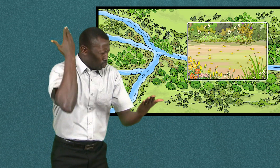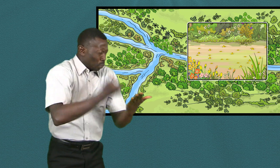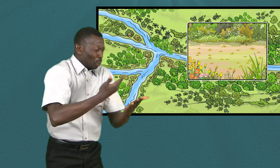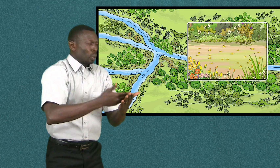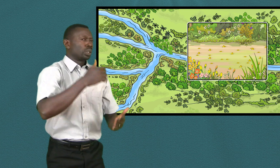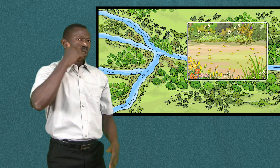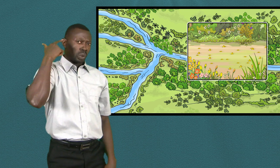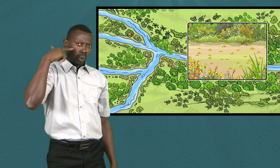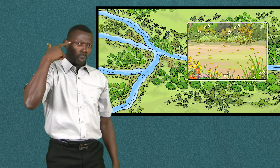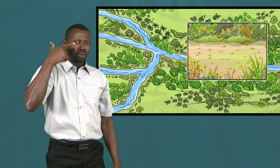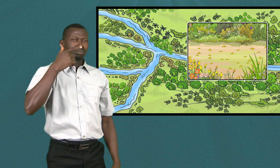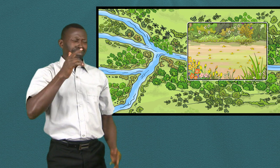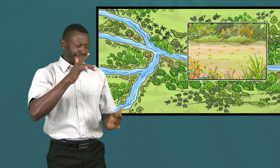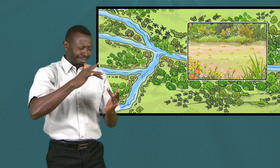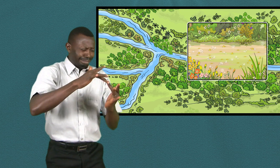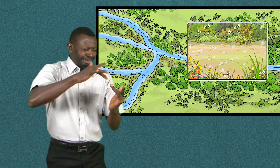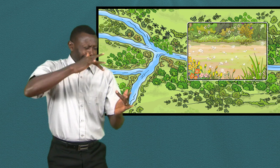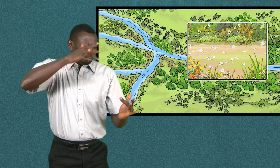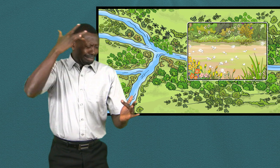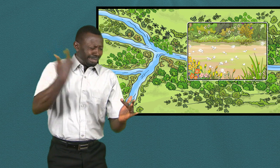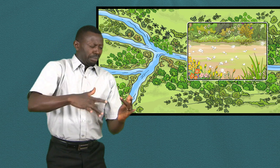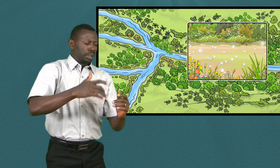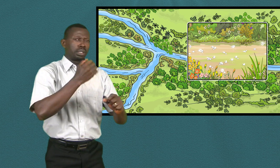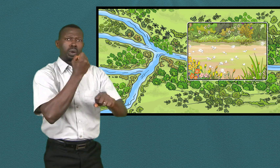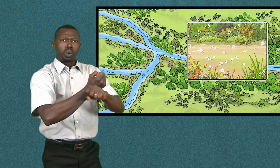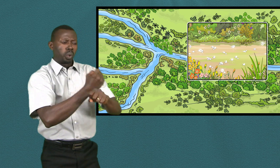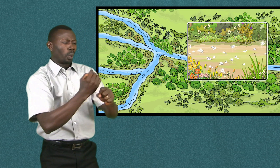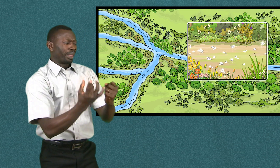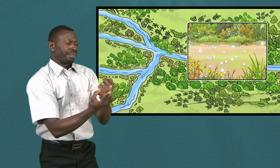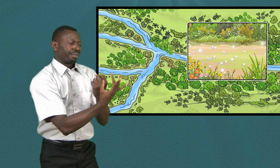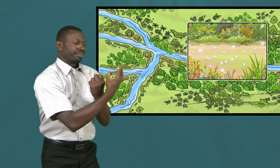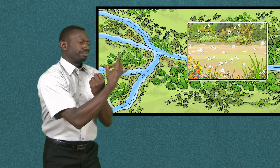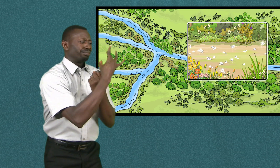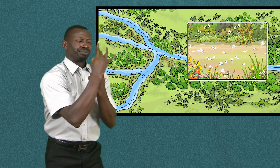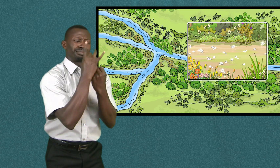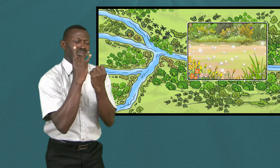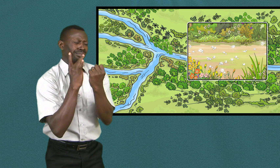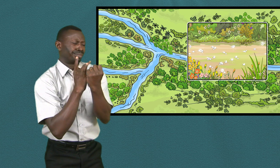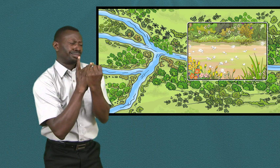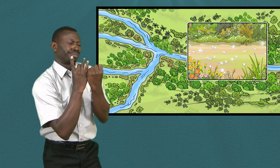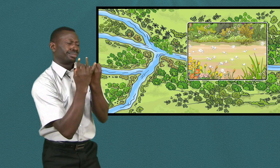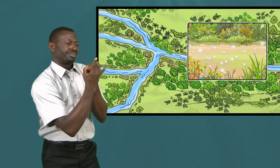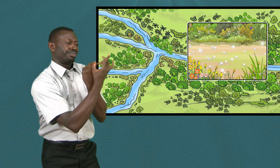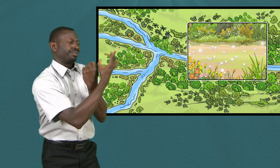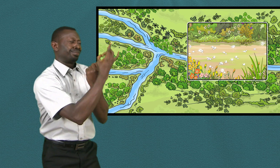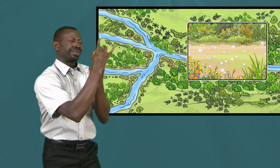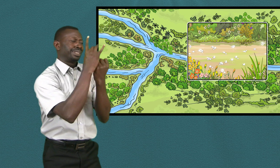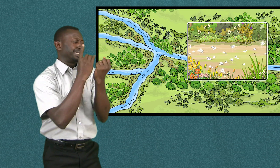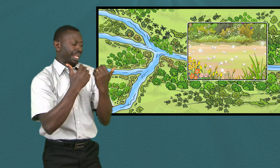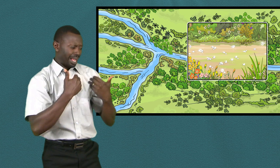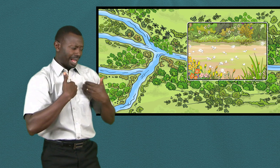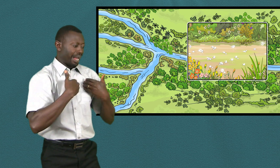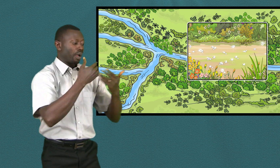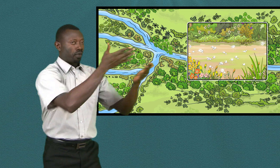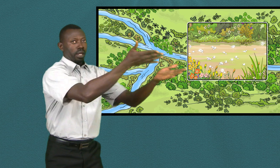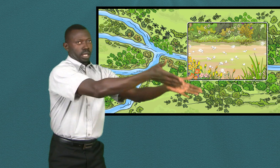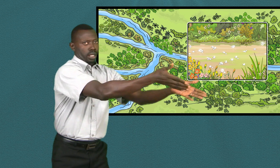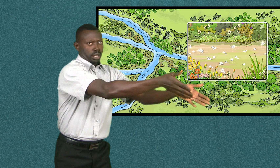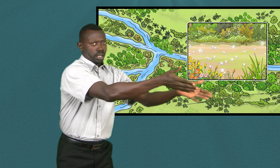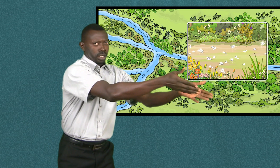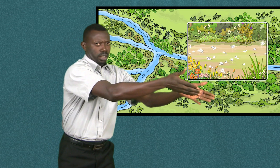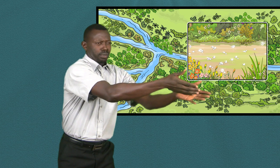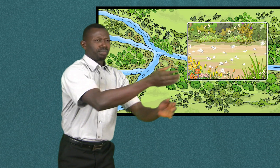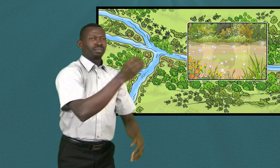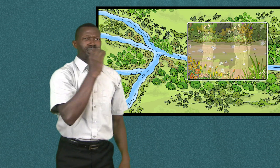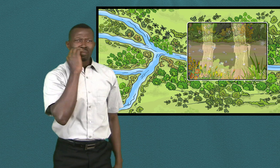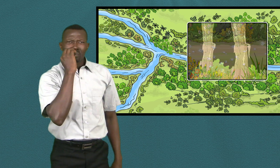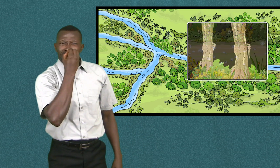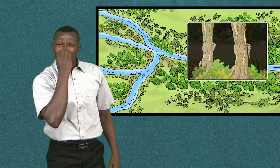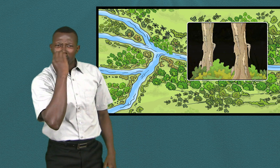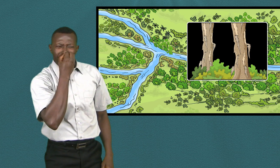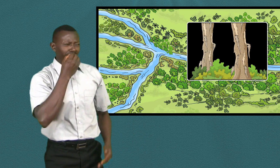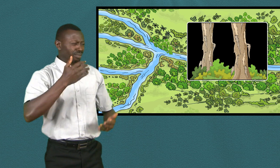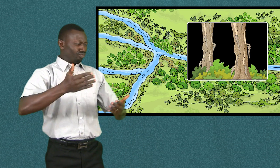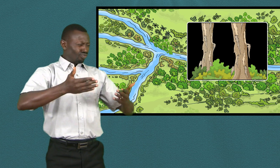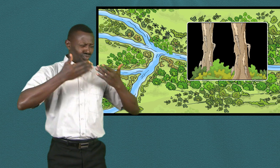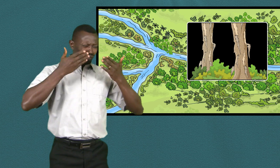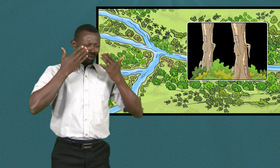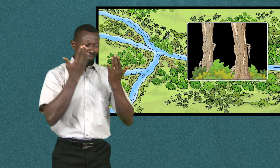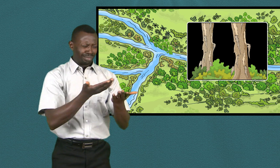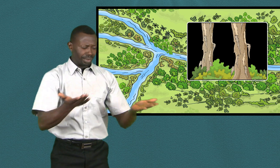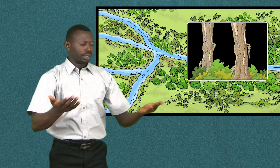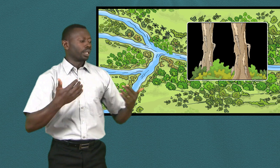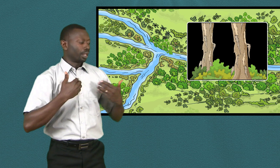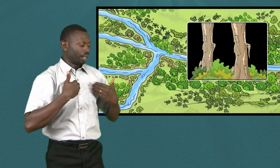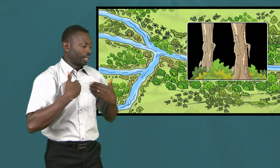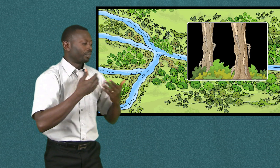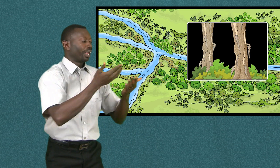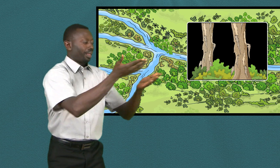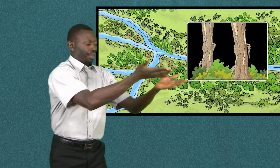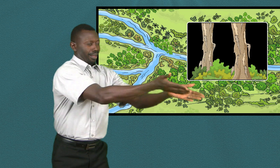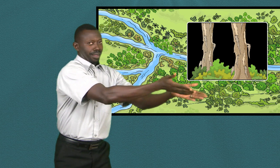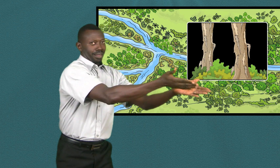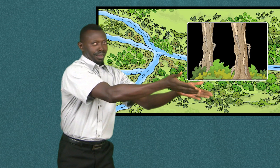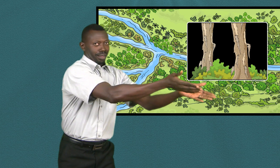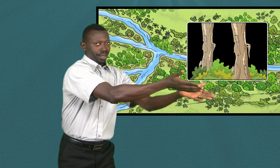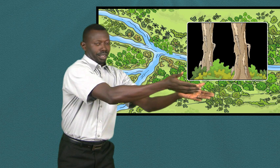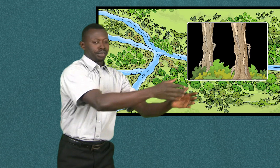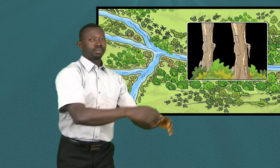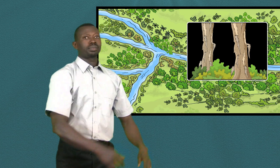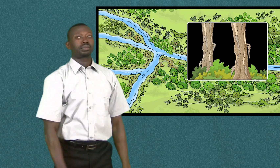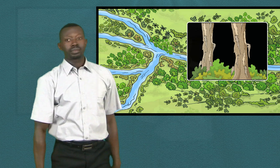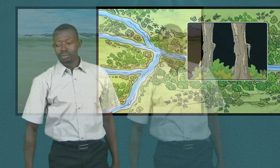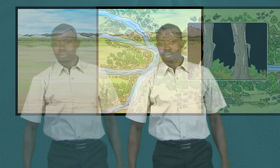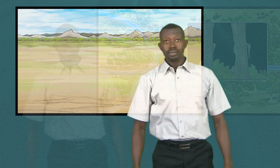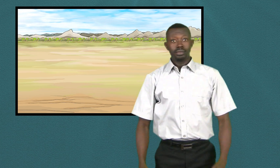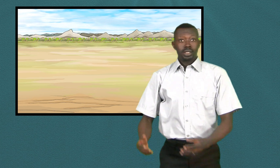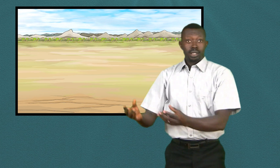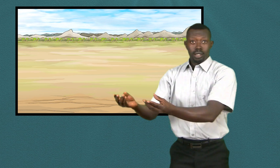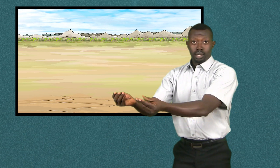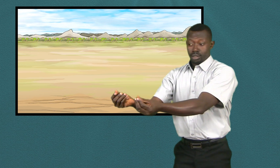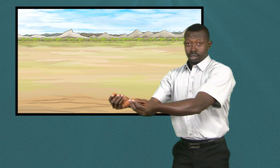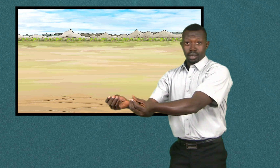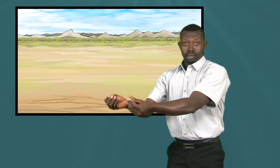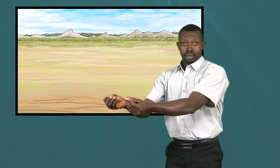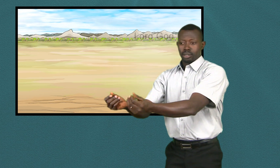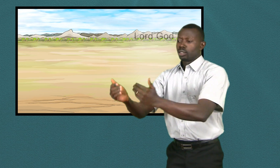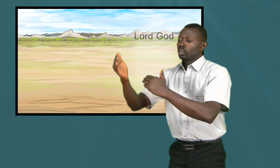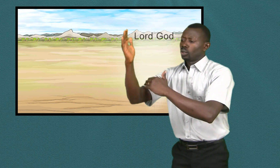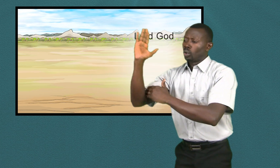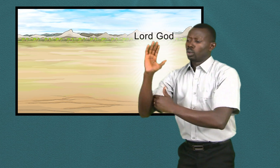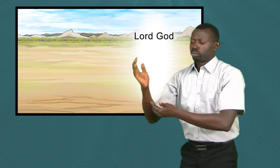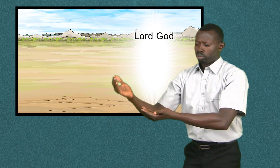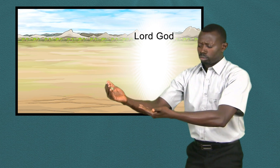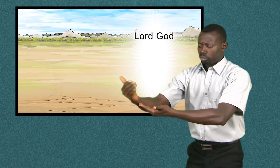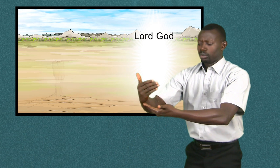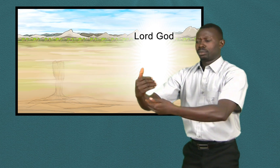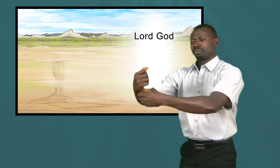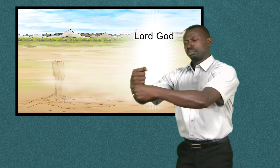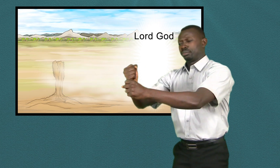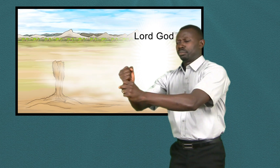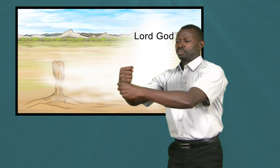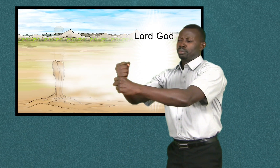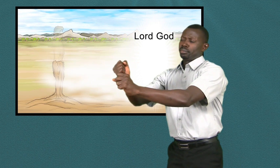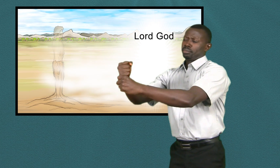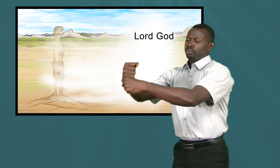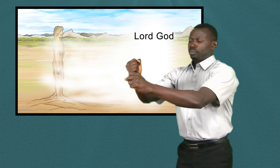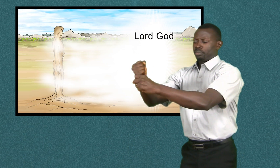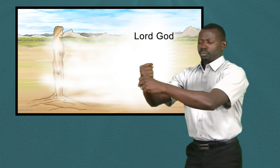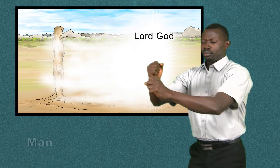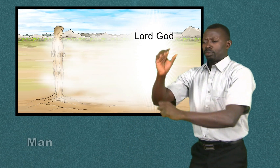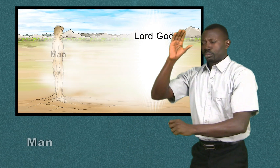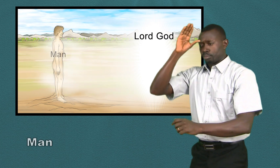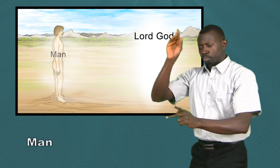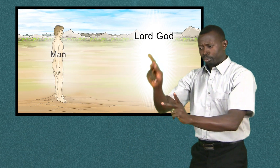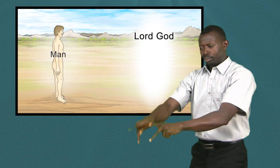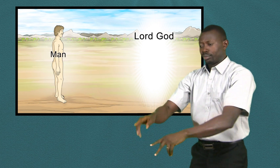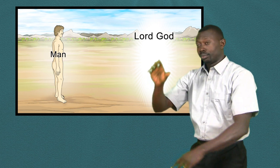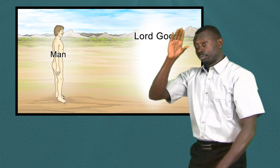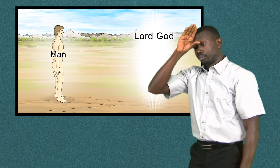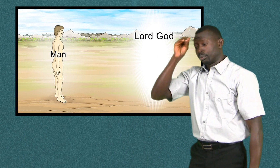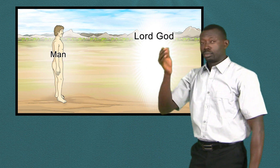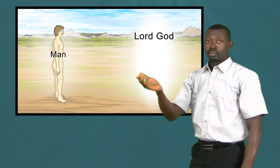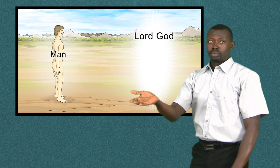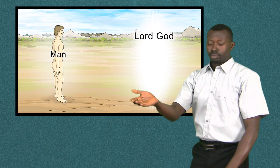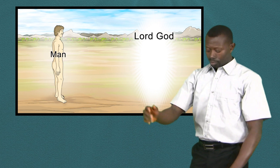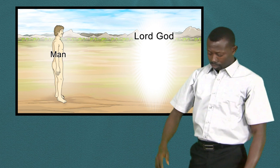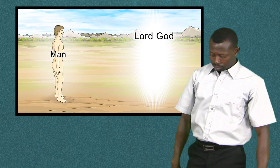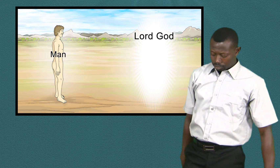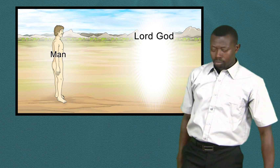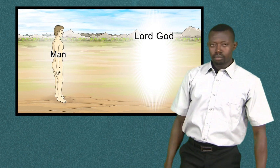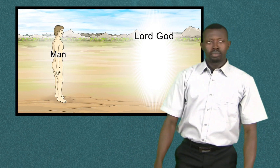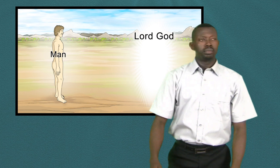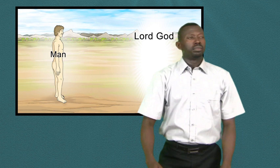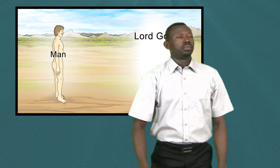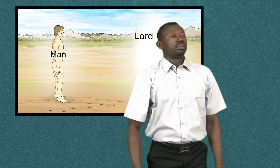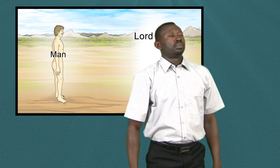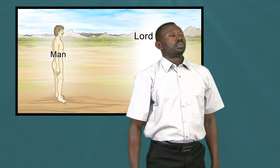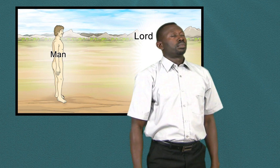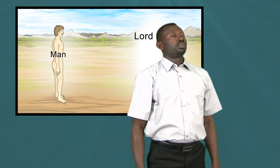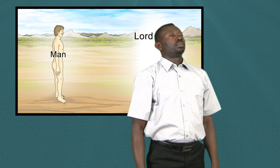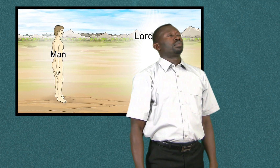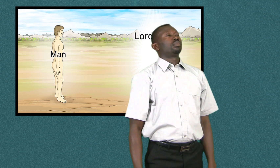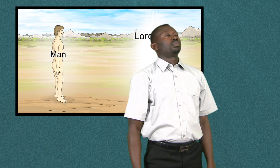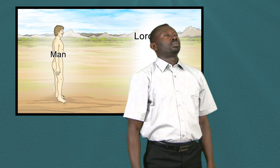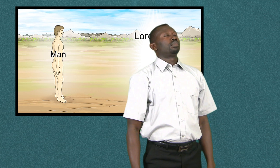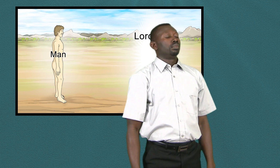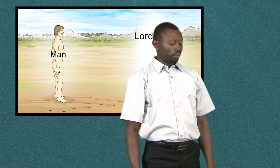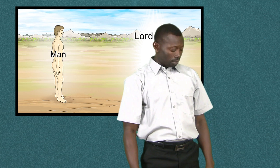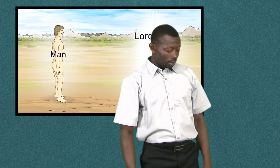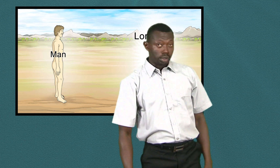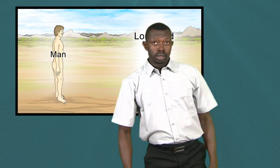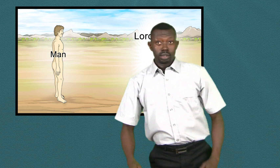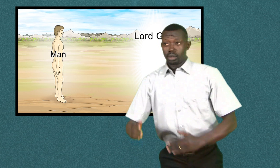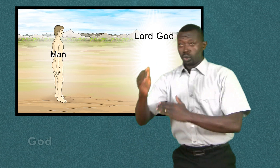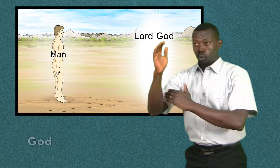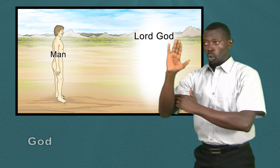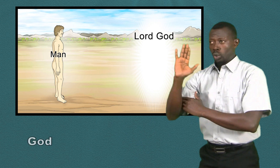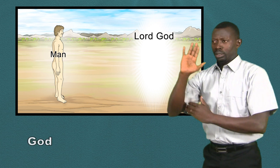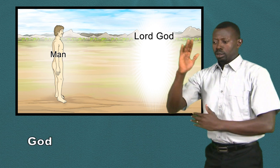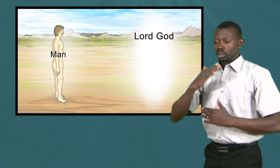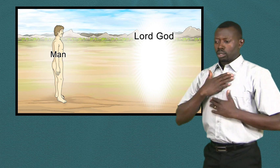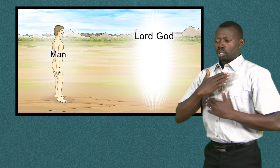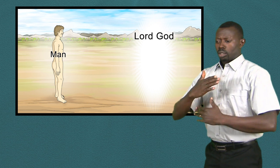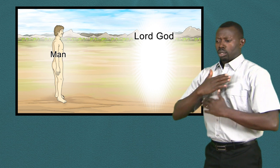it winds through the whole land of Havilah, where there is gold. And the gold of that land is pure, and bdellium and onyx are found there.